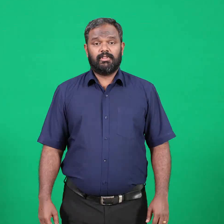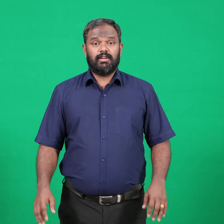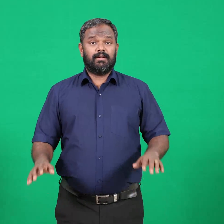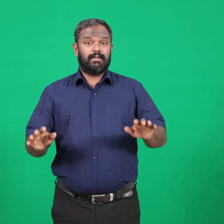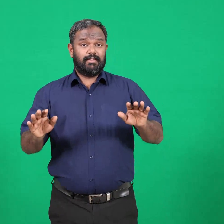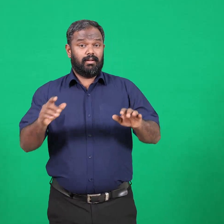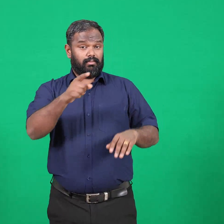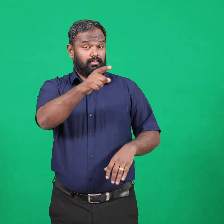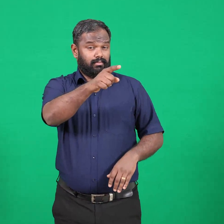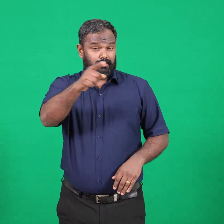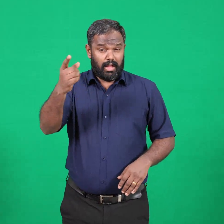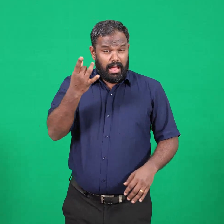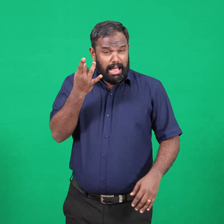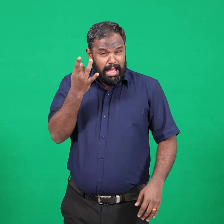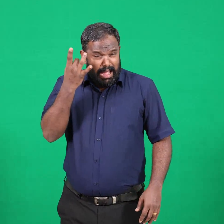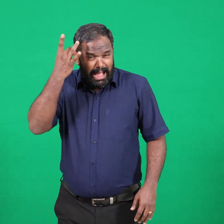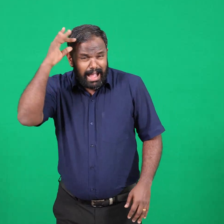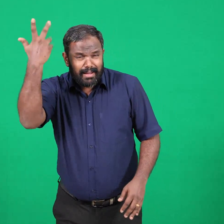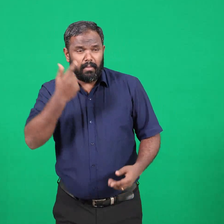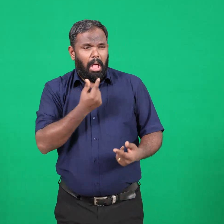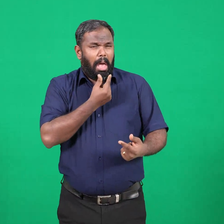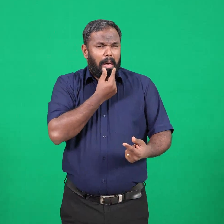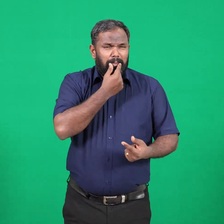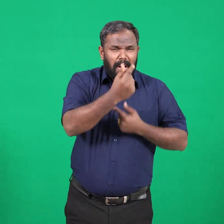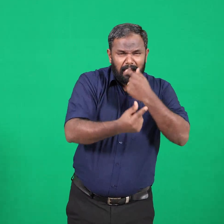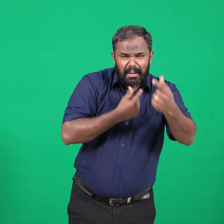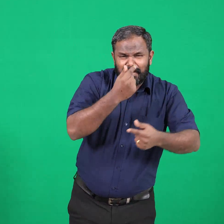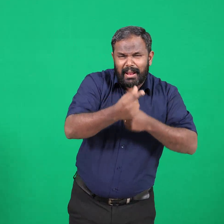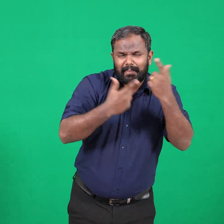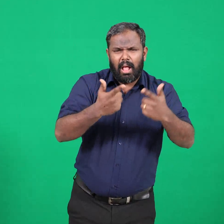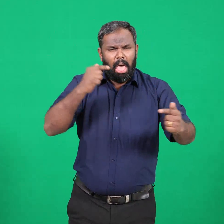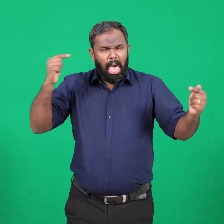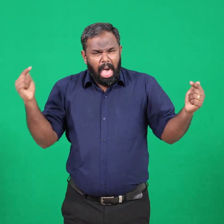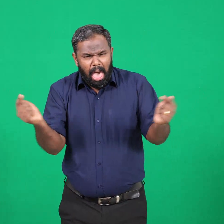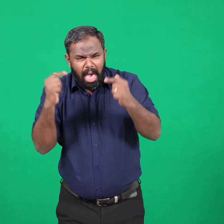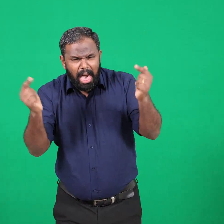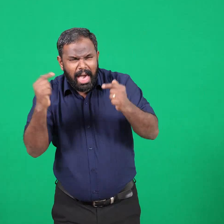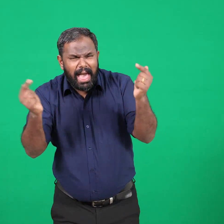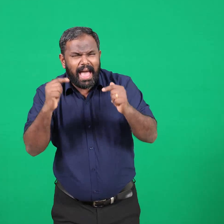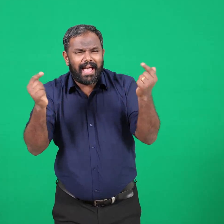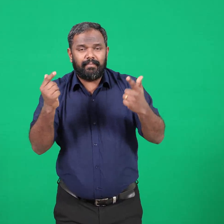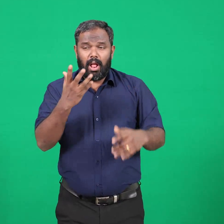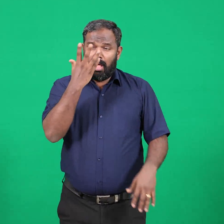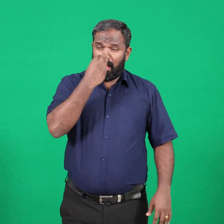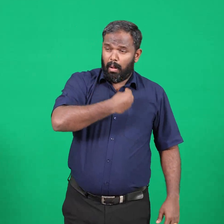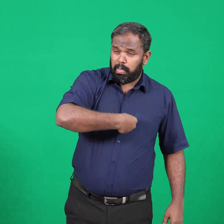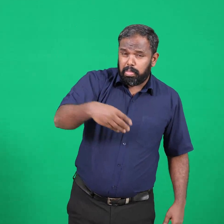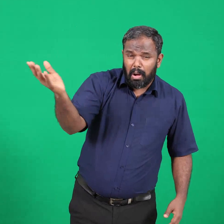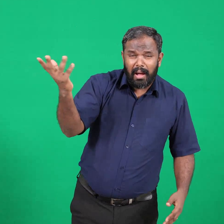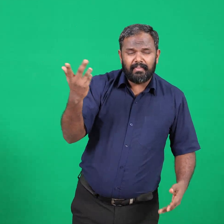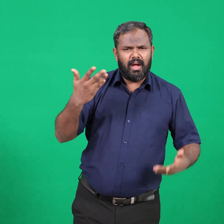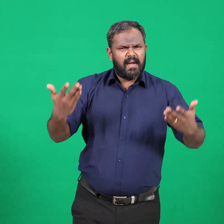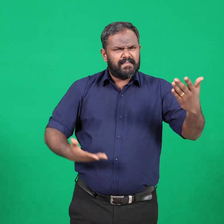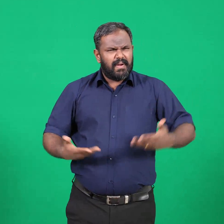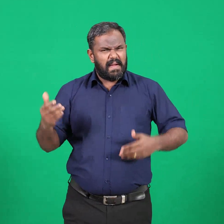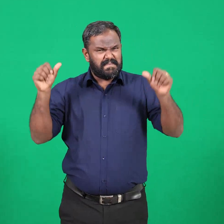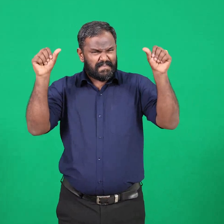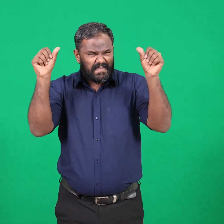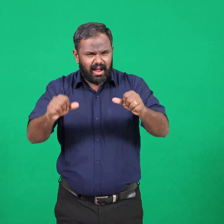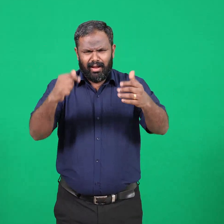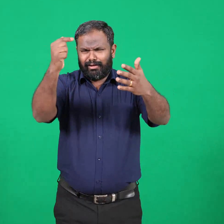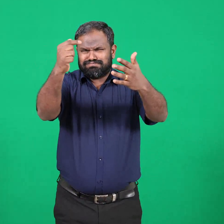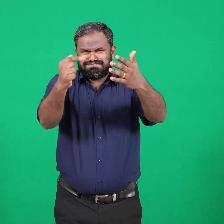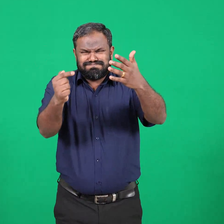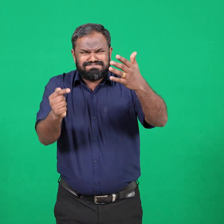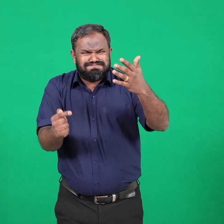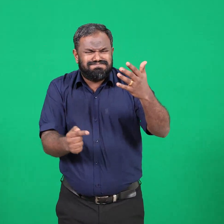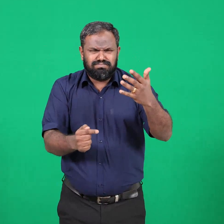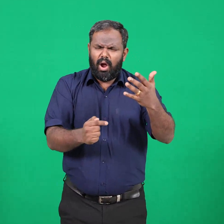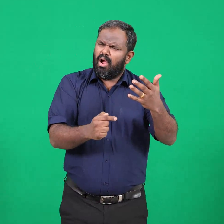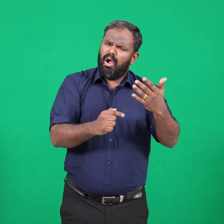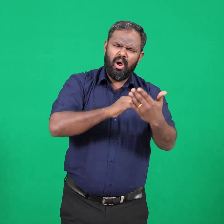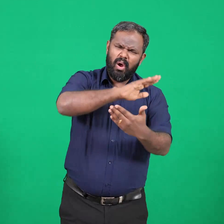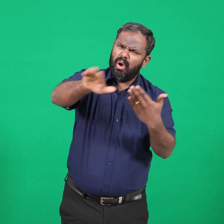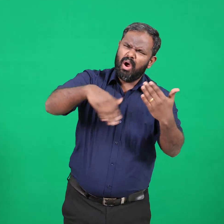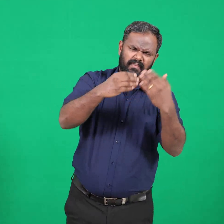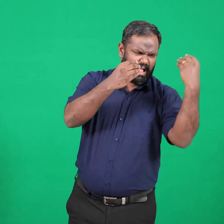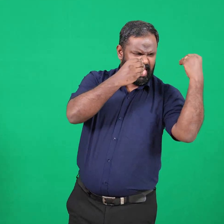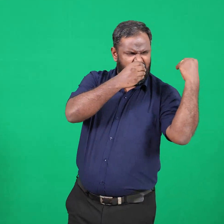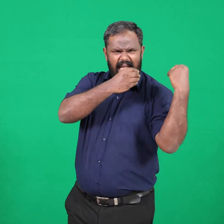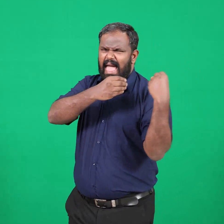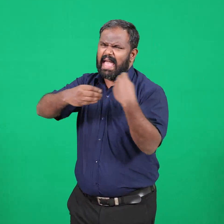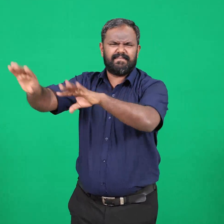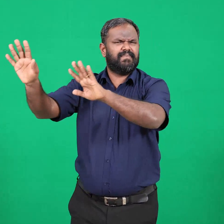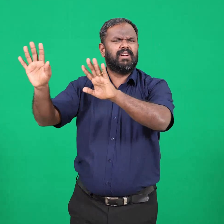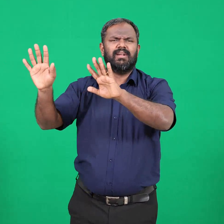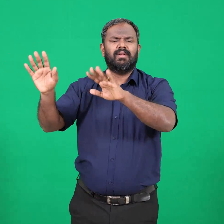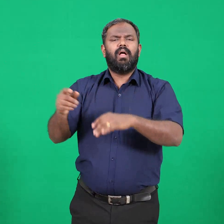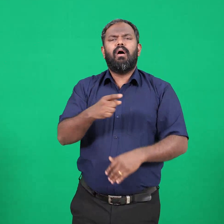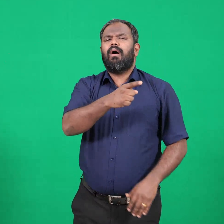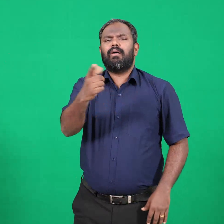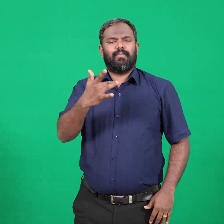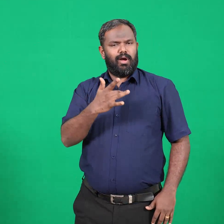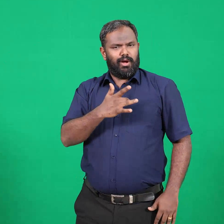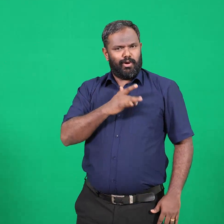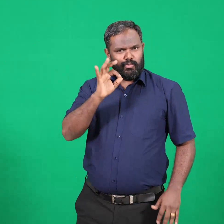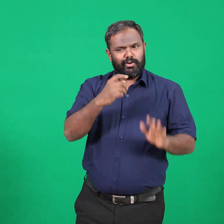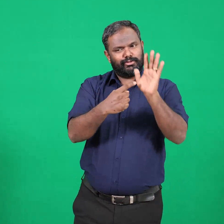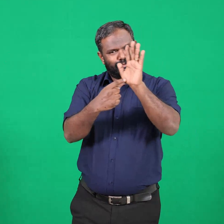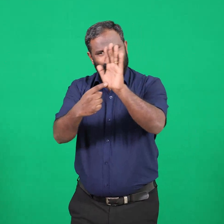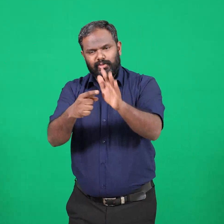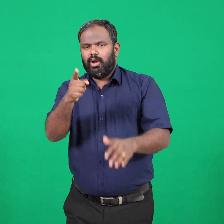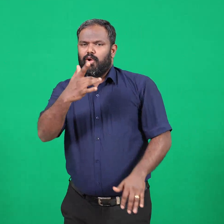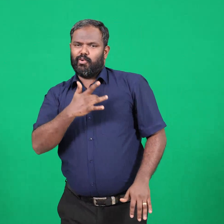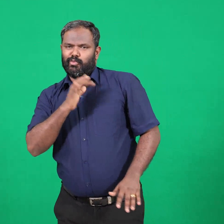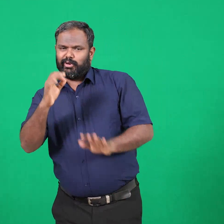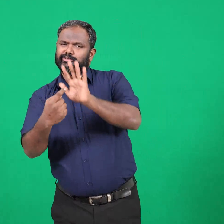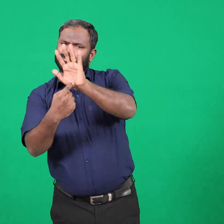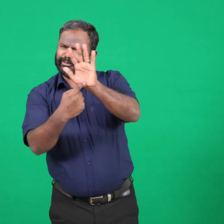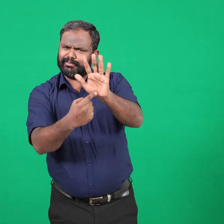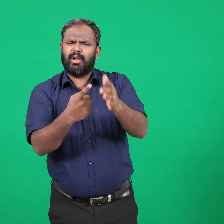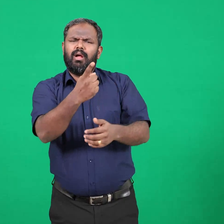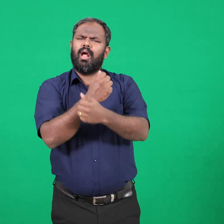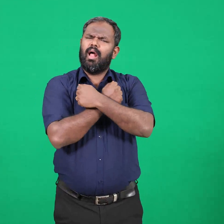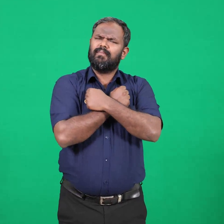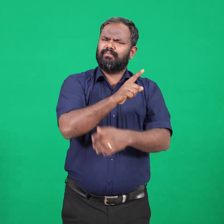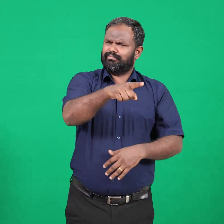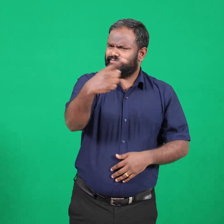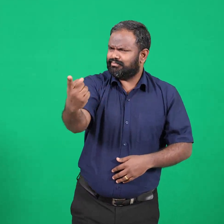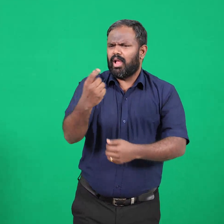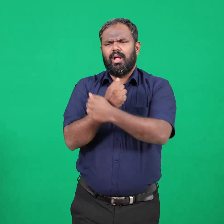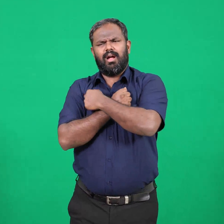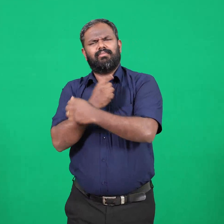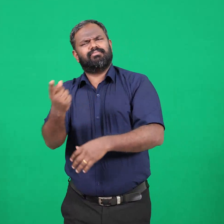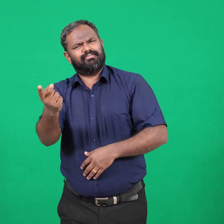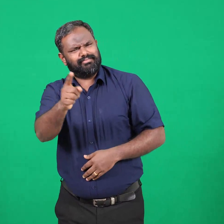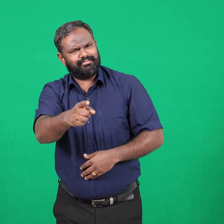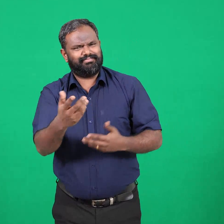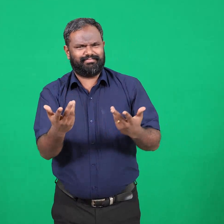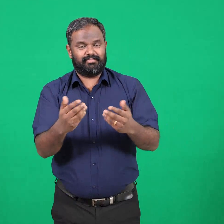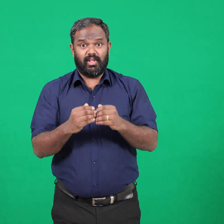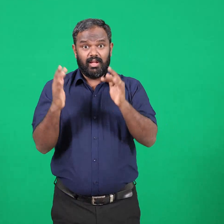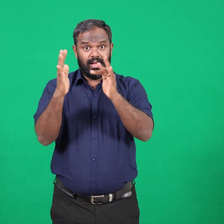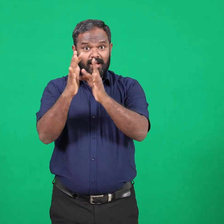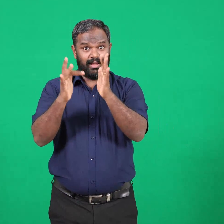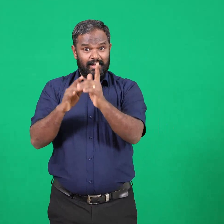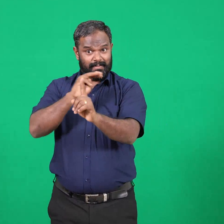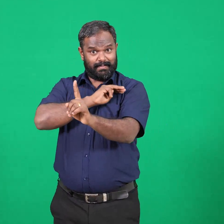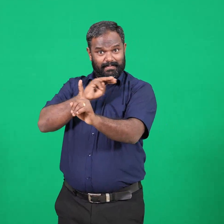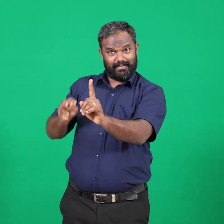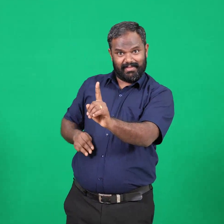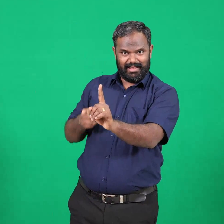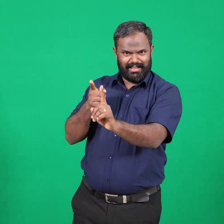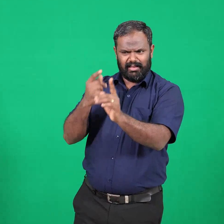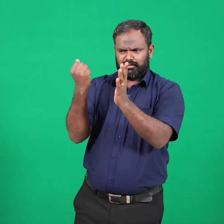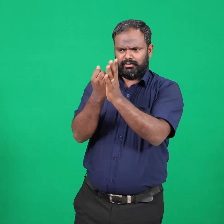Get rid of all bitterness, rage and anger, outcry and slander, along with every form of malice.